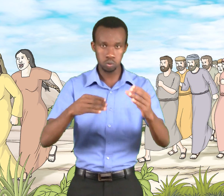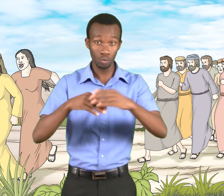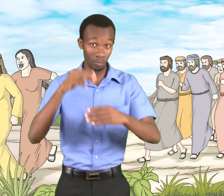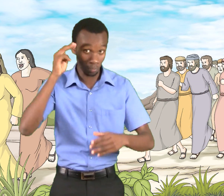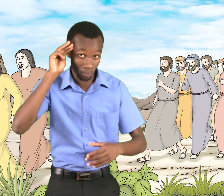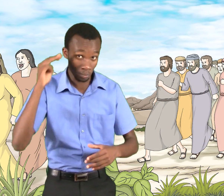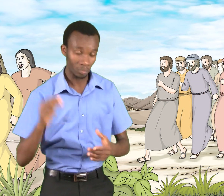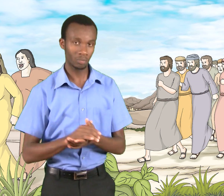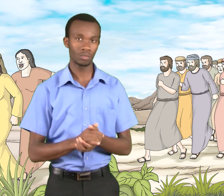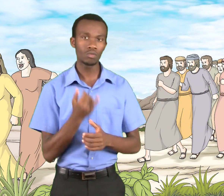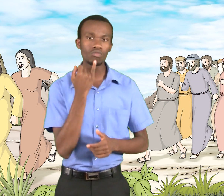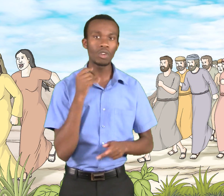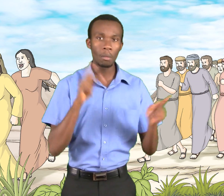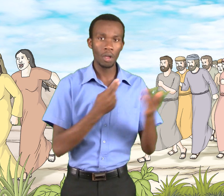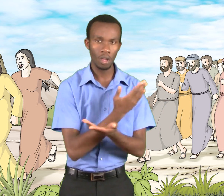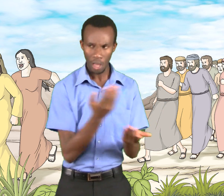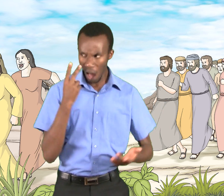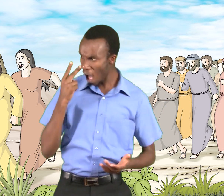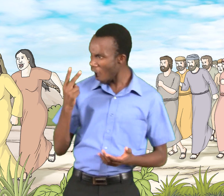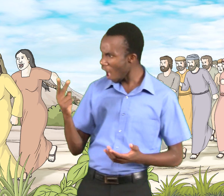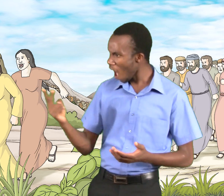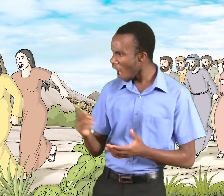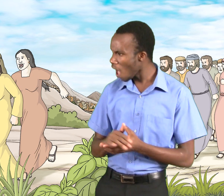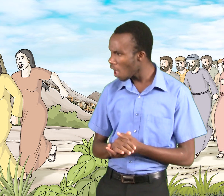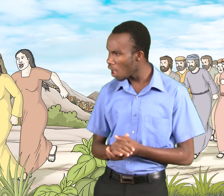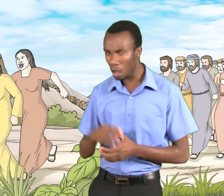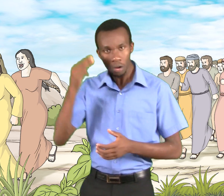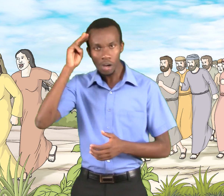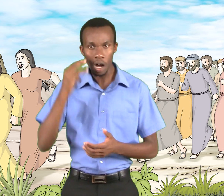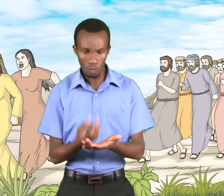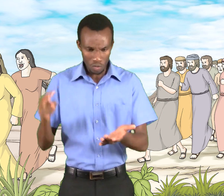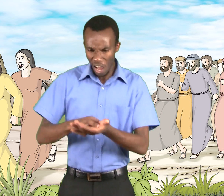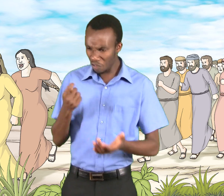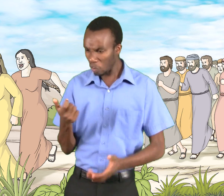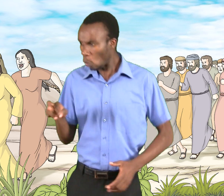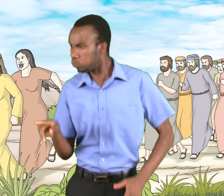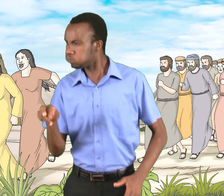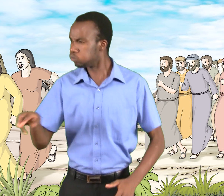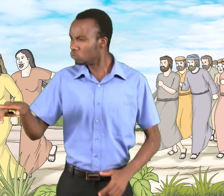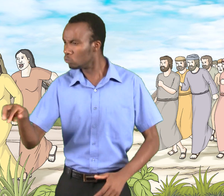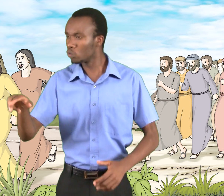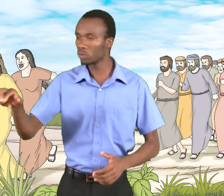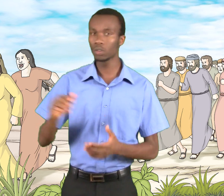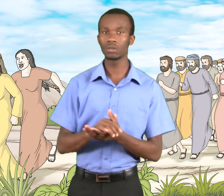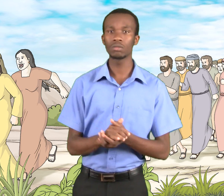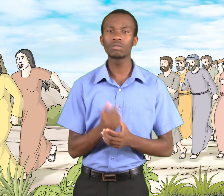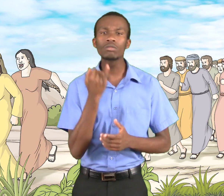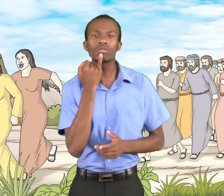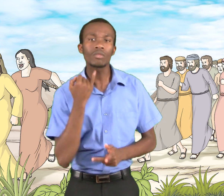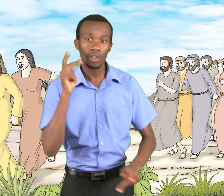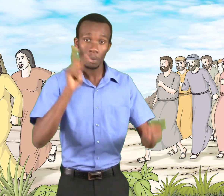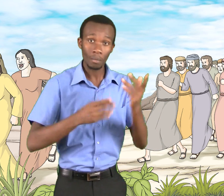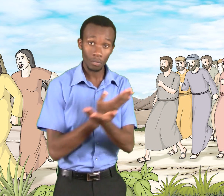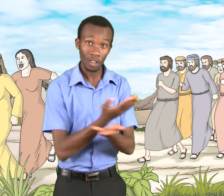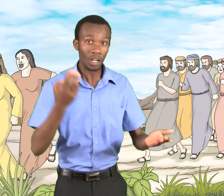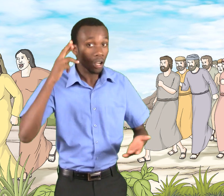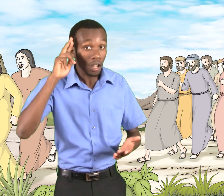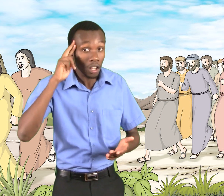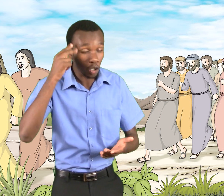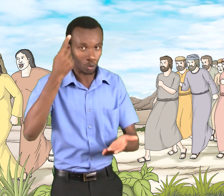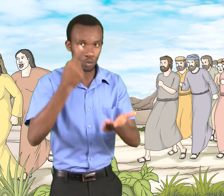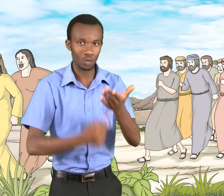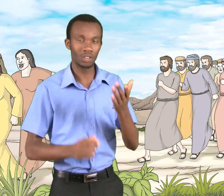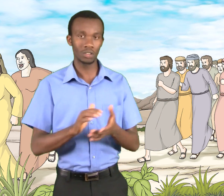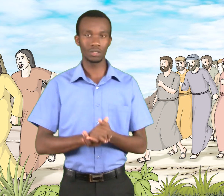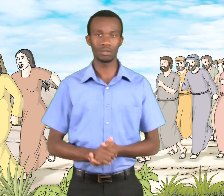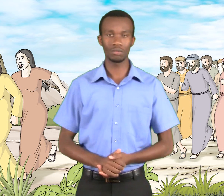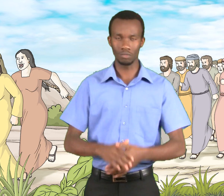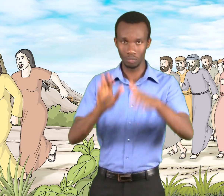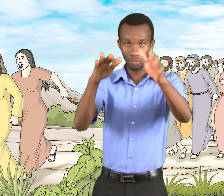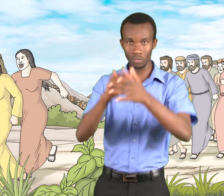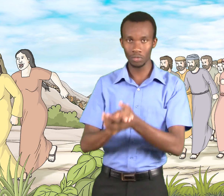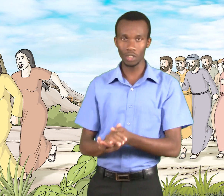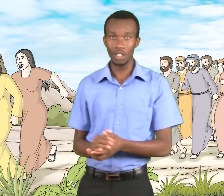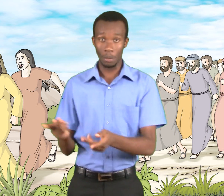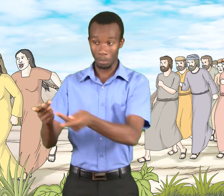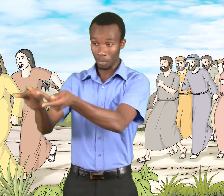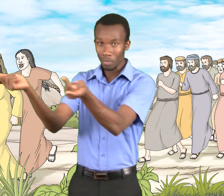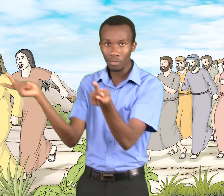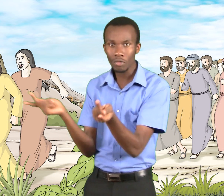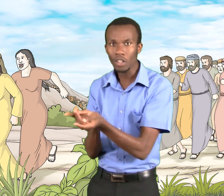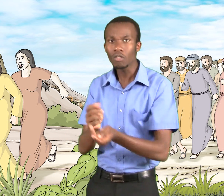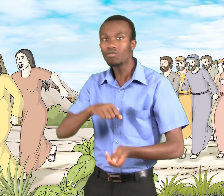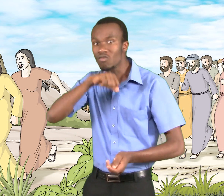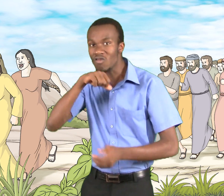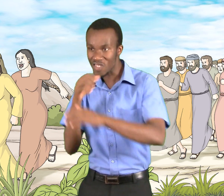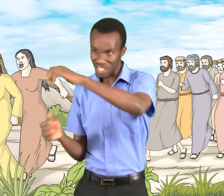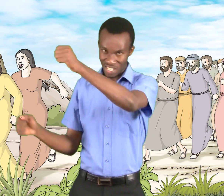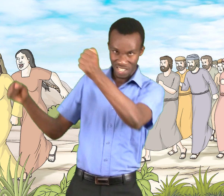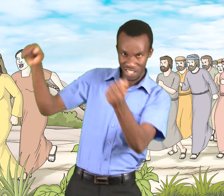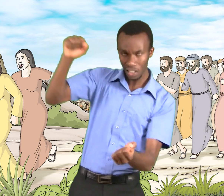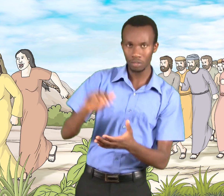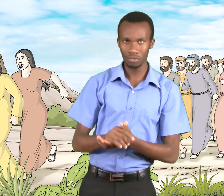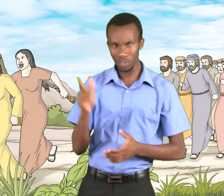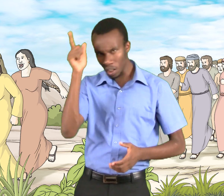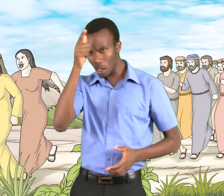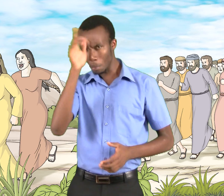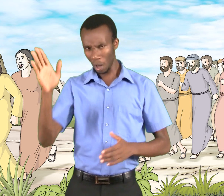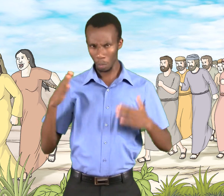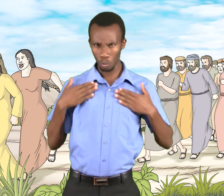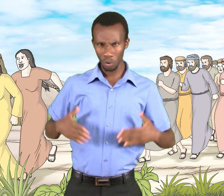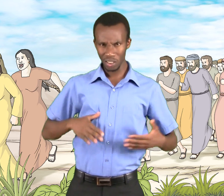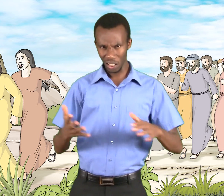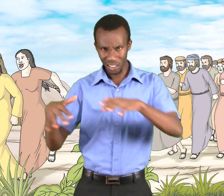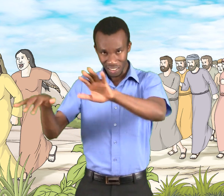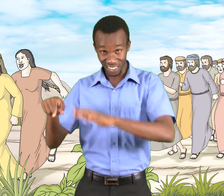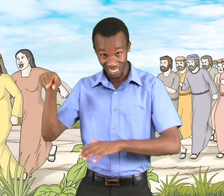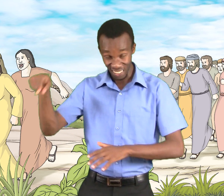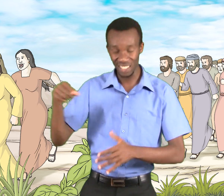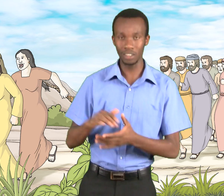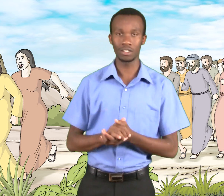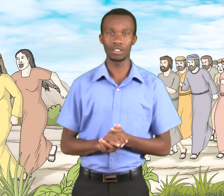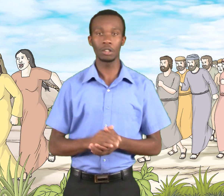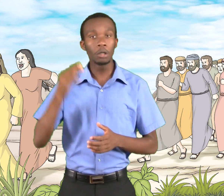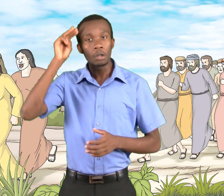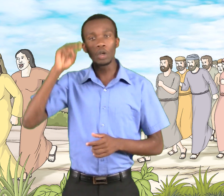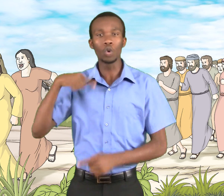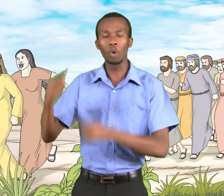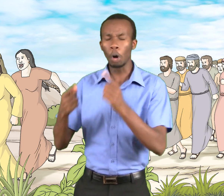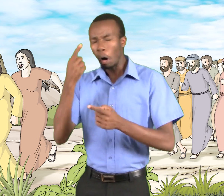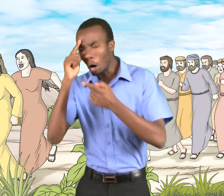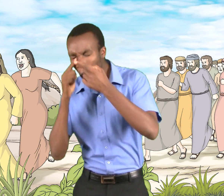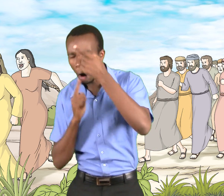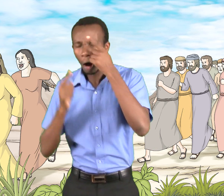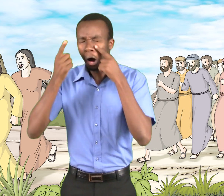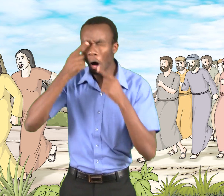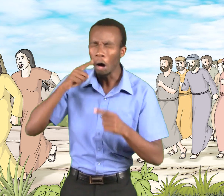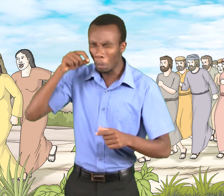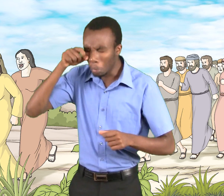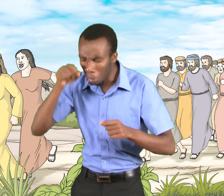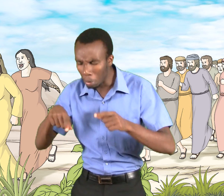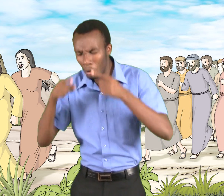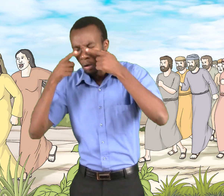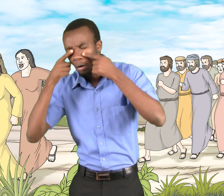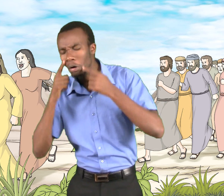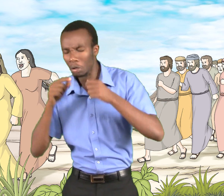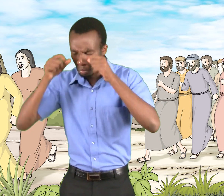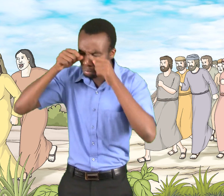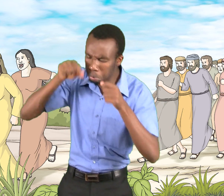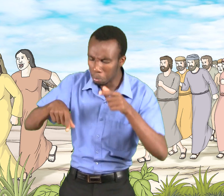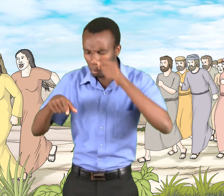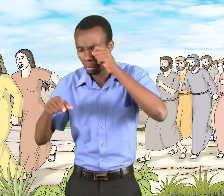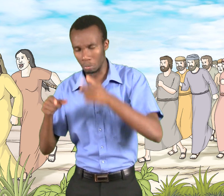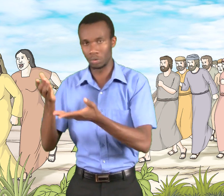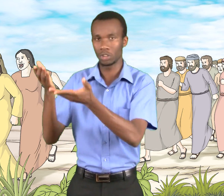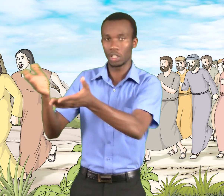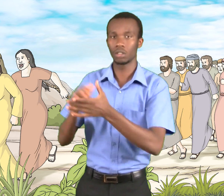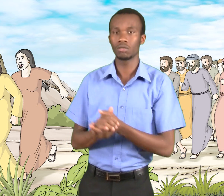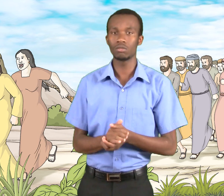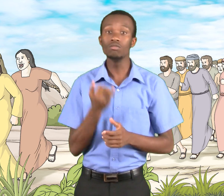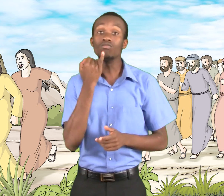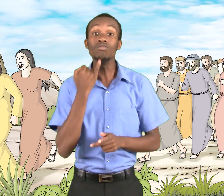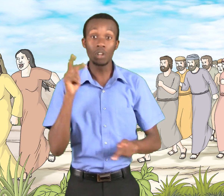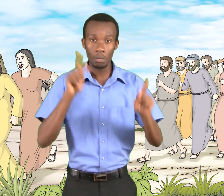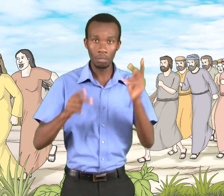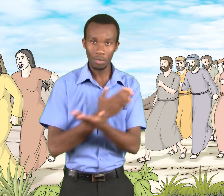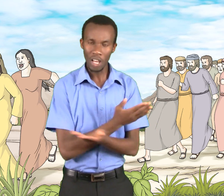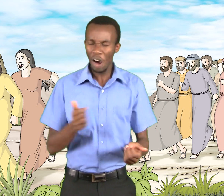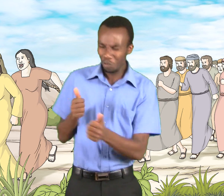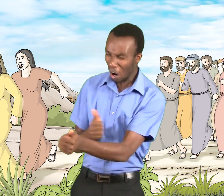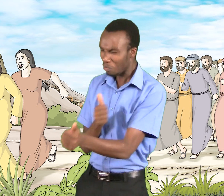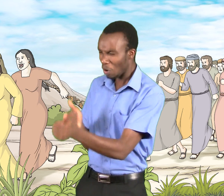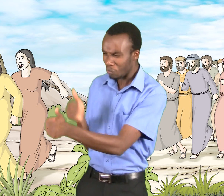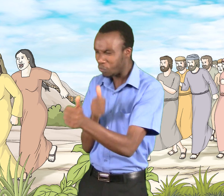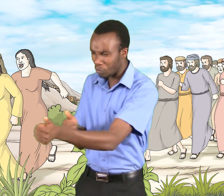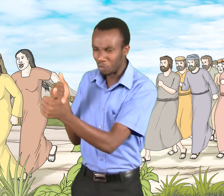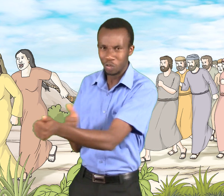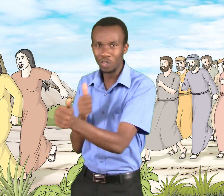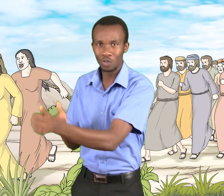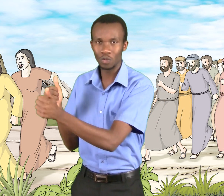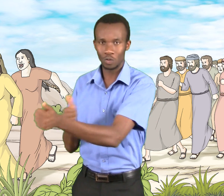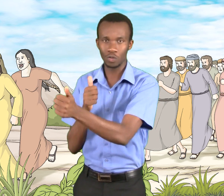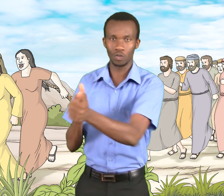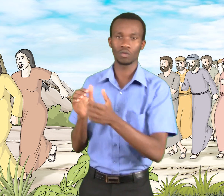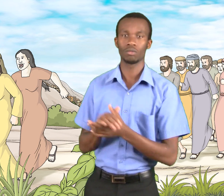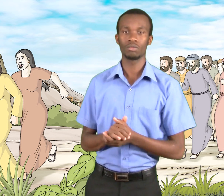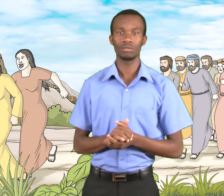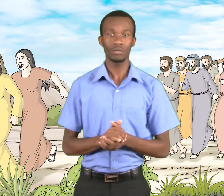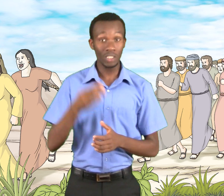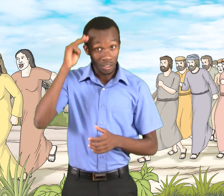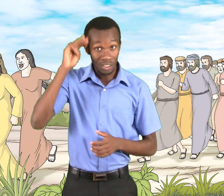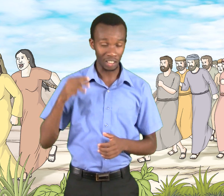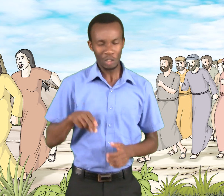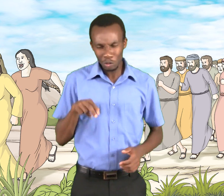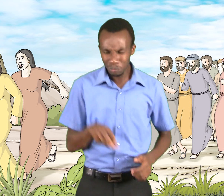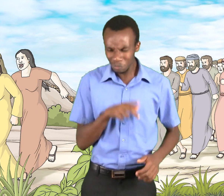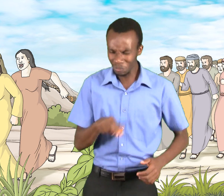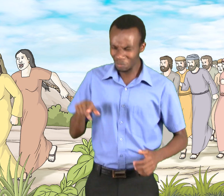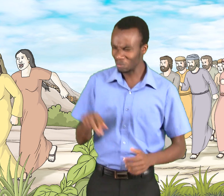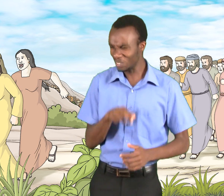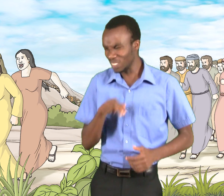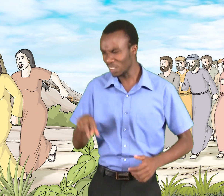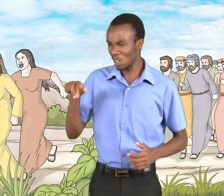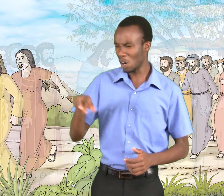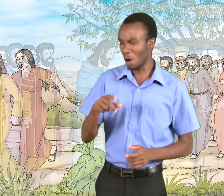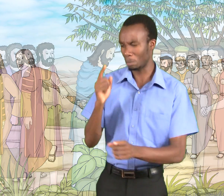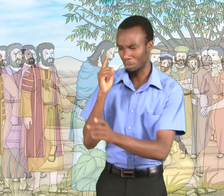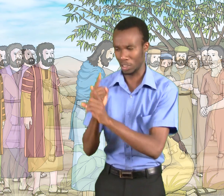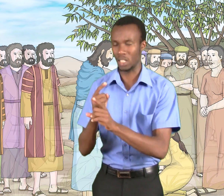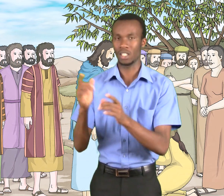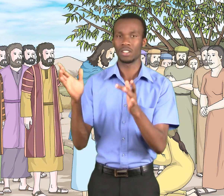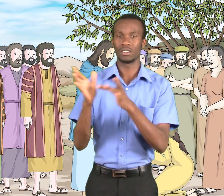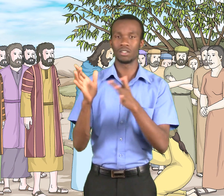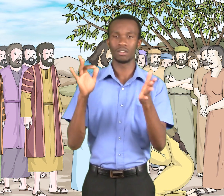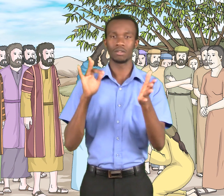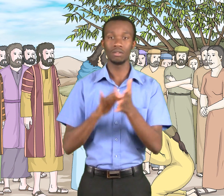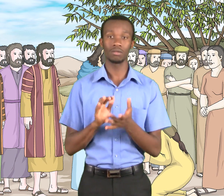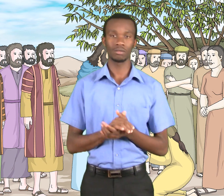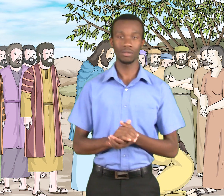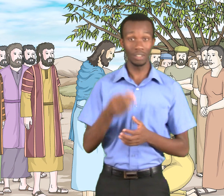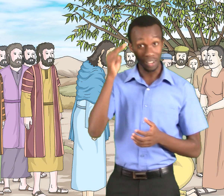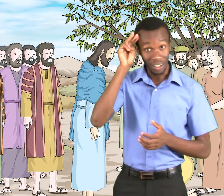When the Jews who were in the house consoling Mary saw how quickly she got up and went out, they followed her, supposing she was going to the tomb to mourn there.